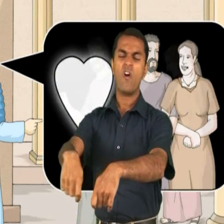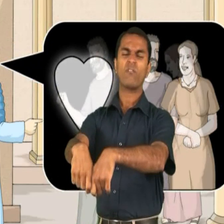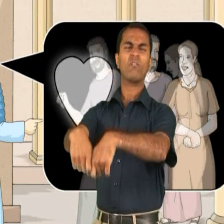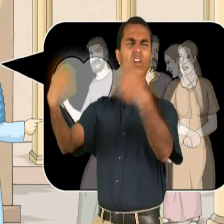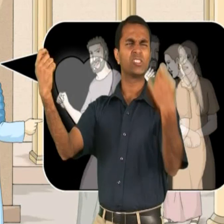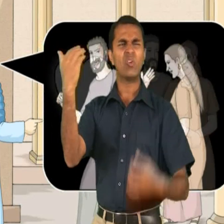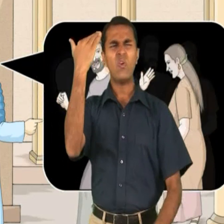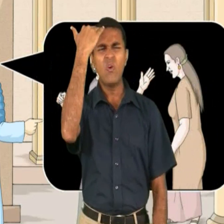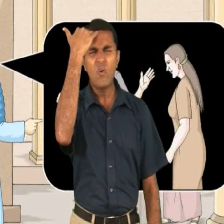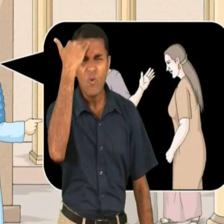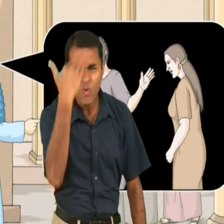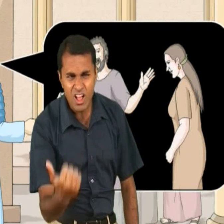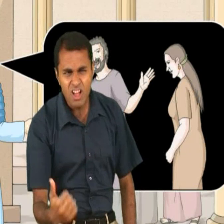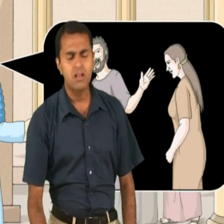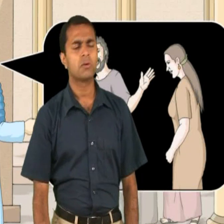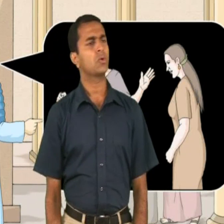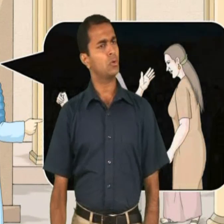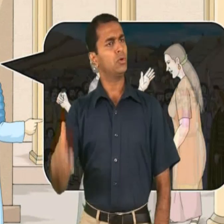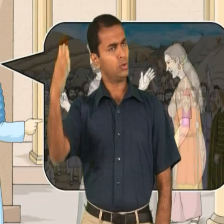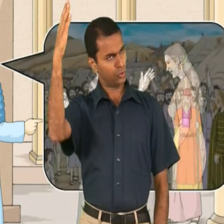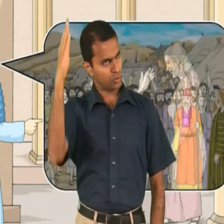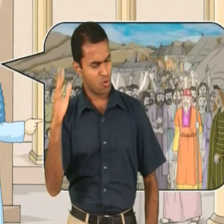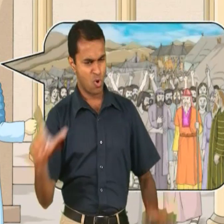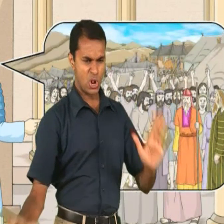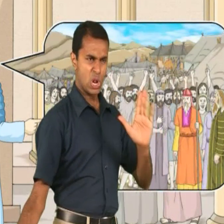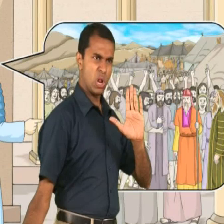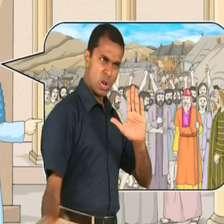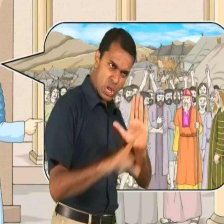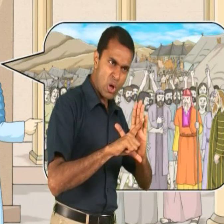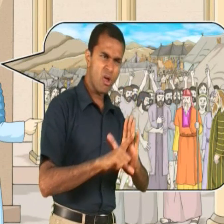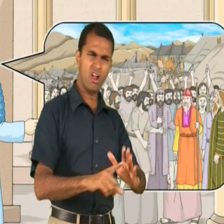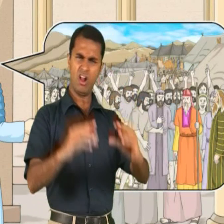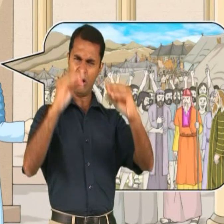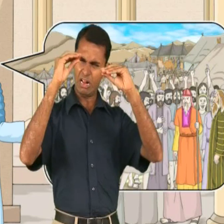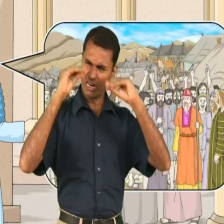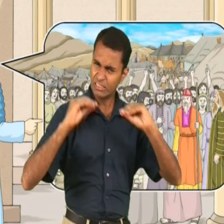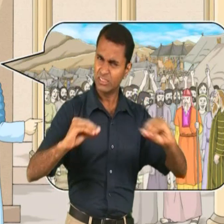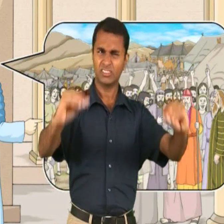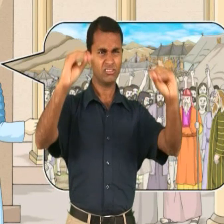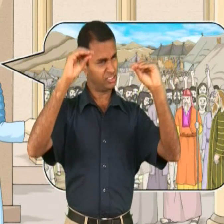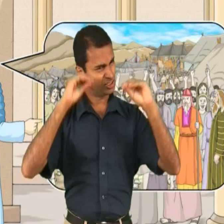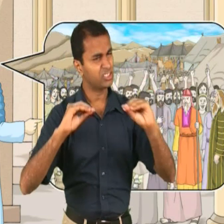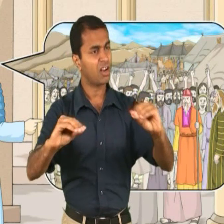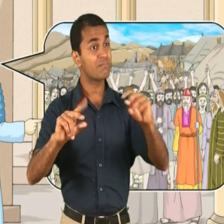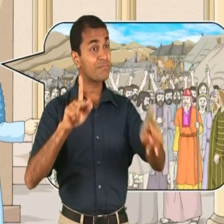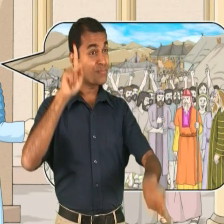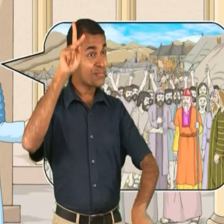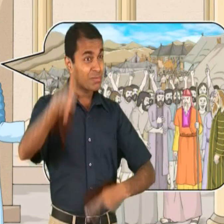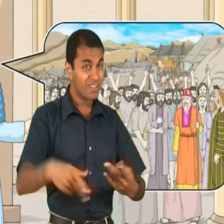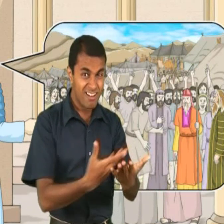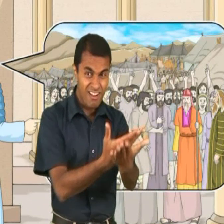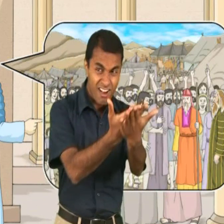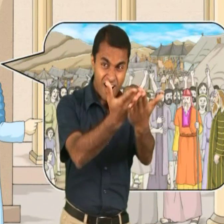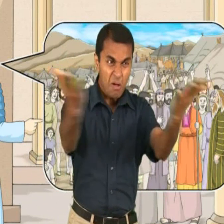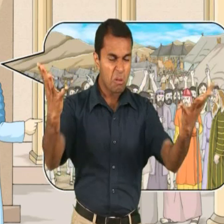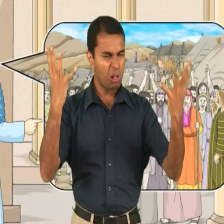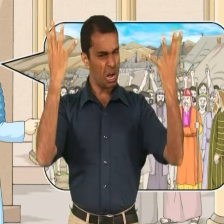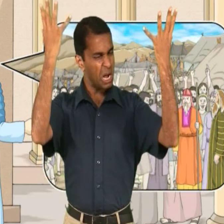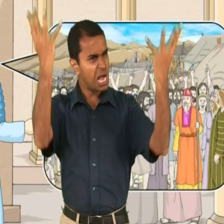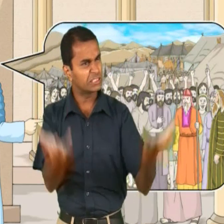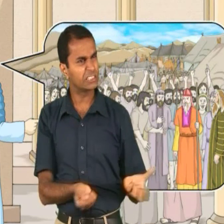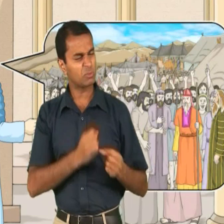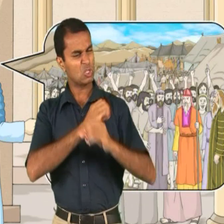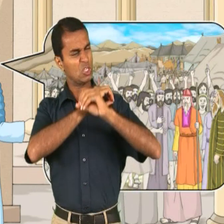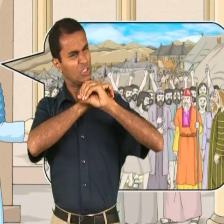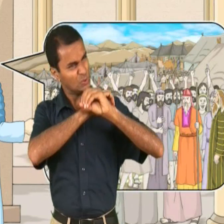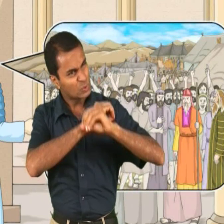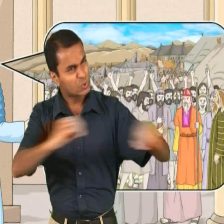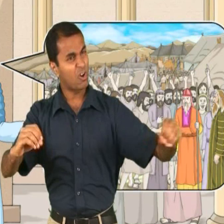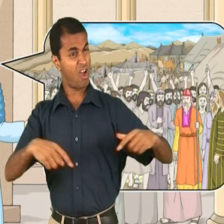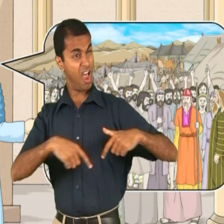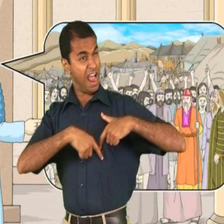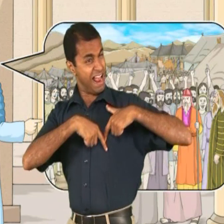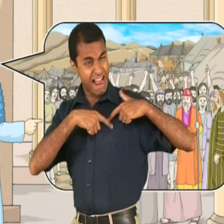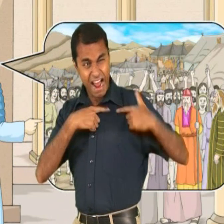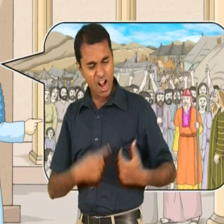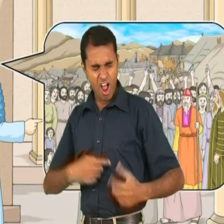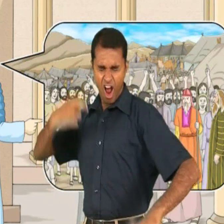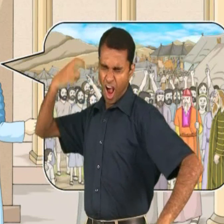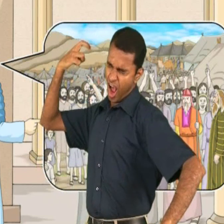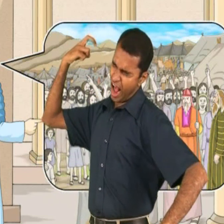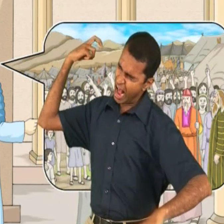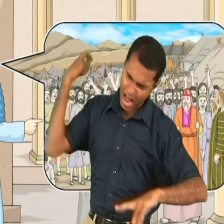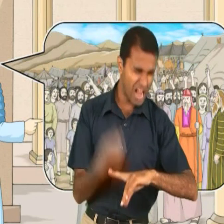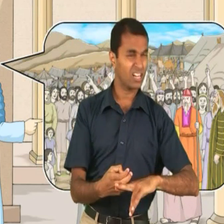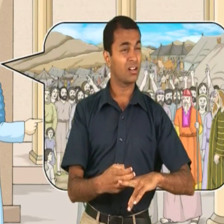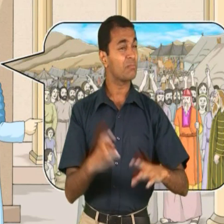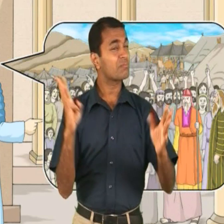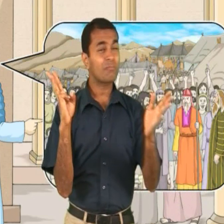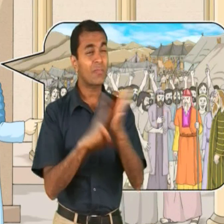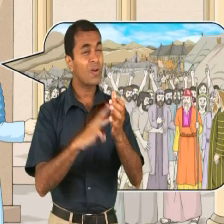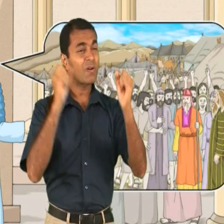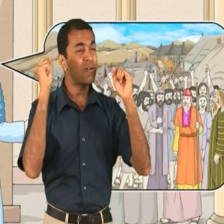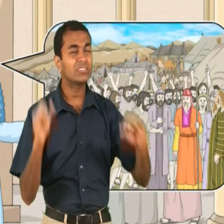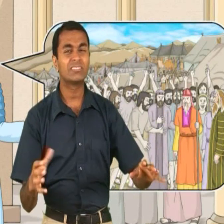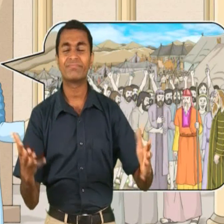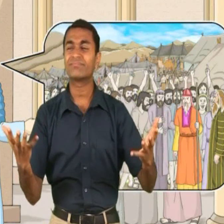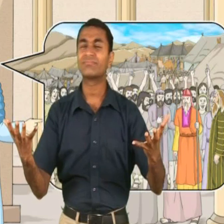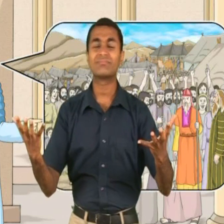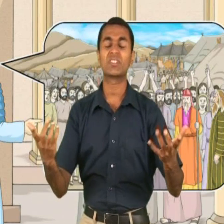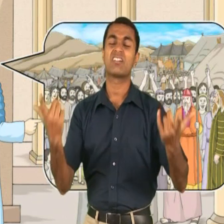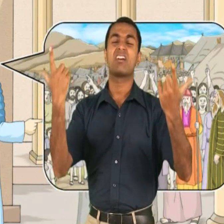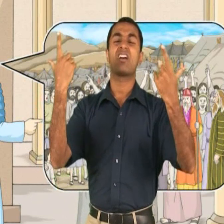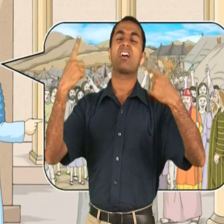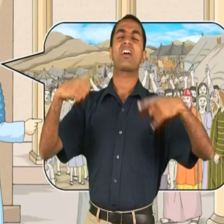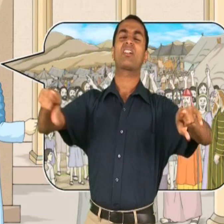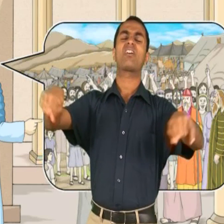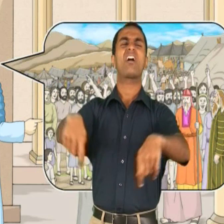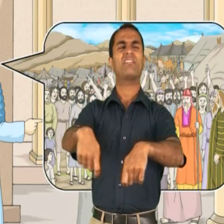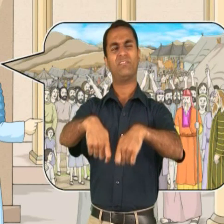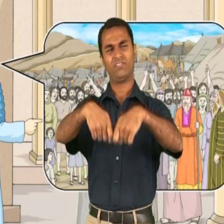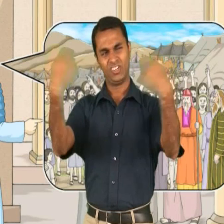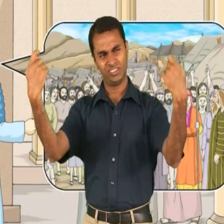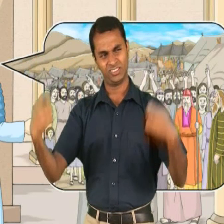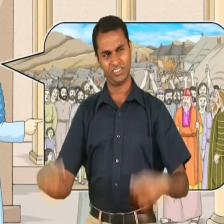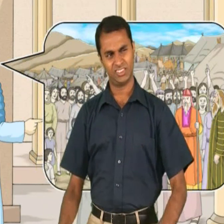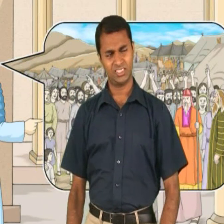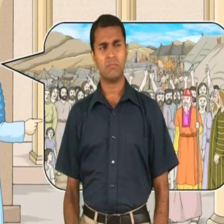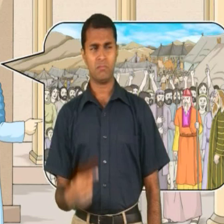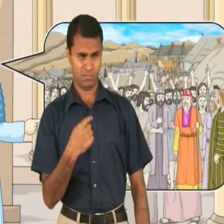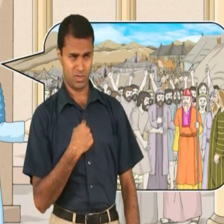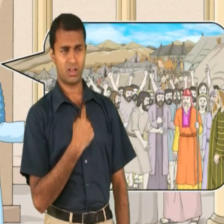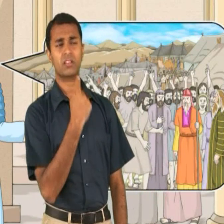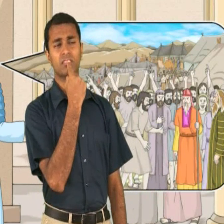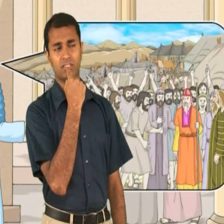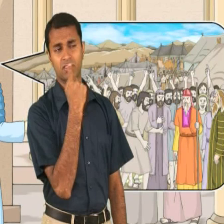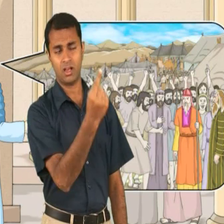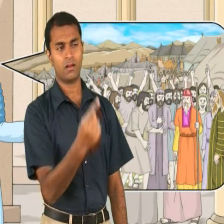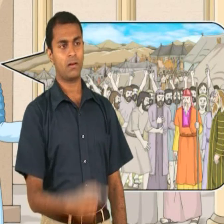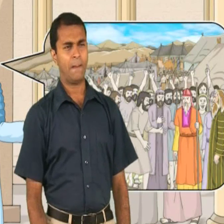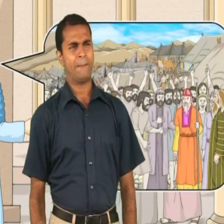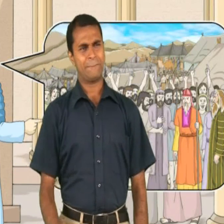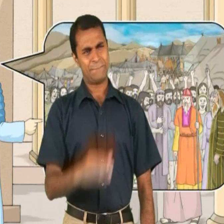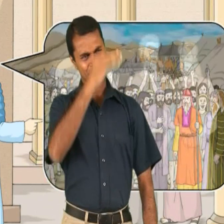but it was not this way from the beginning.